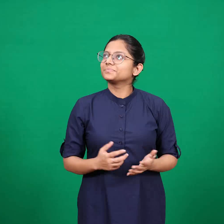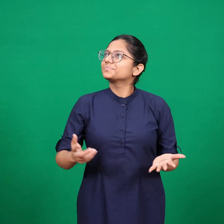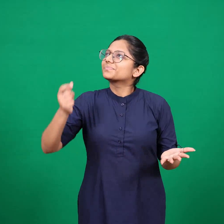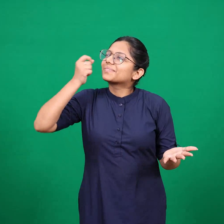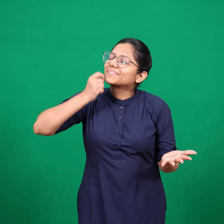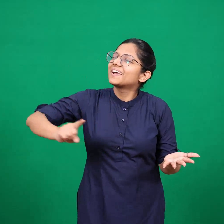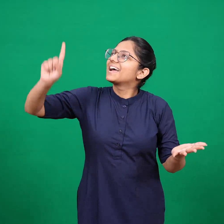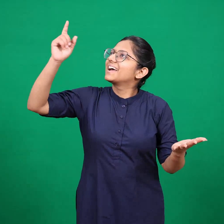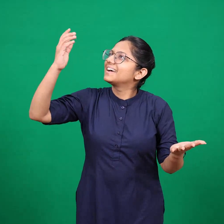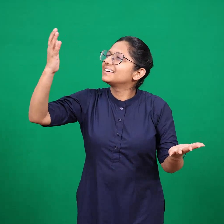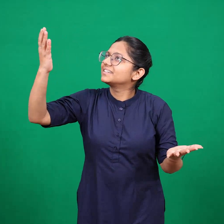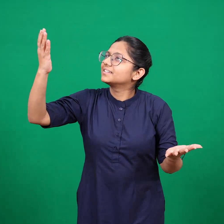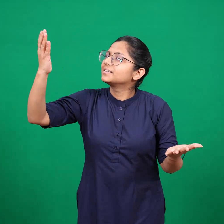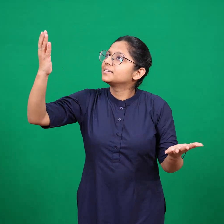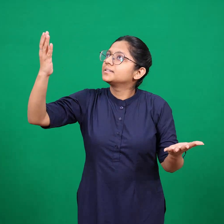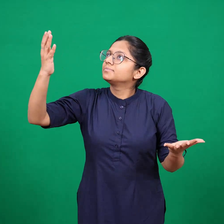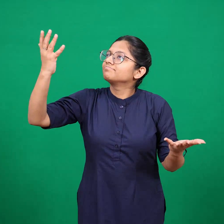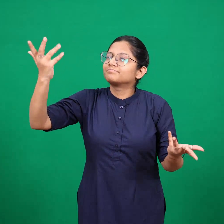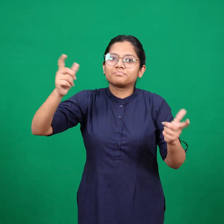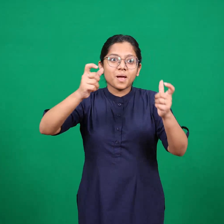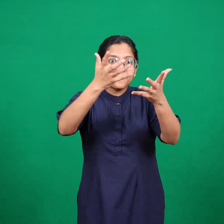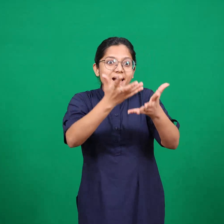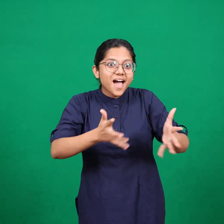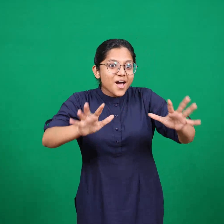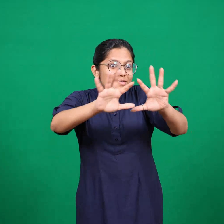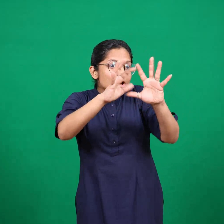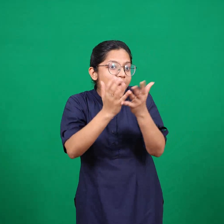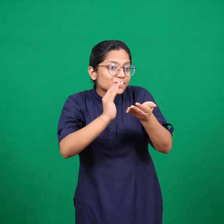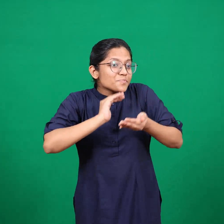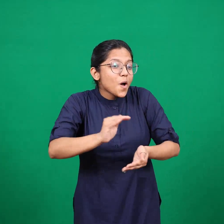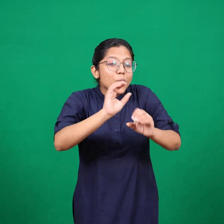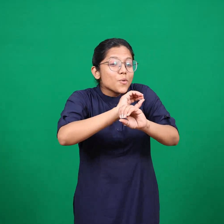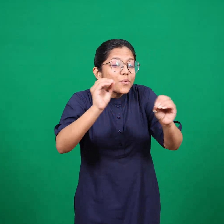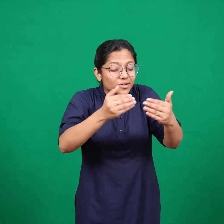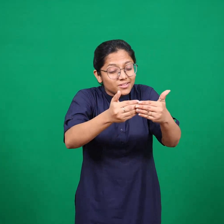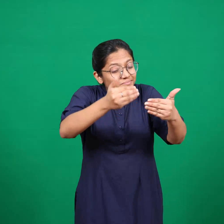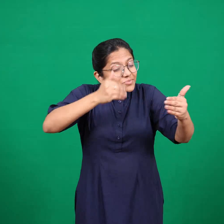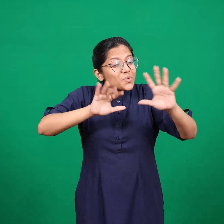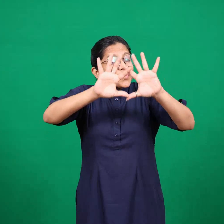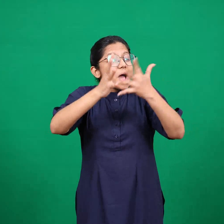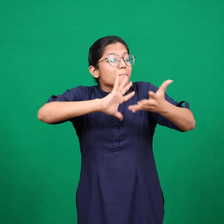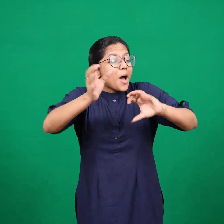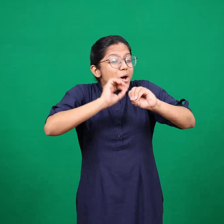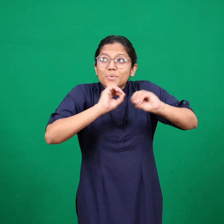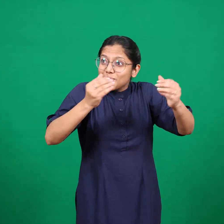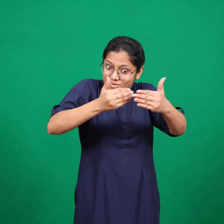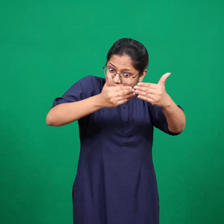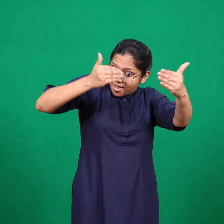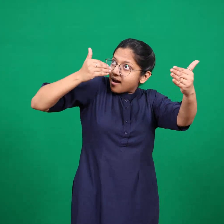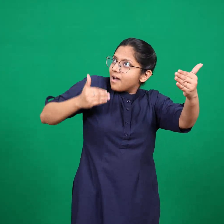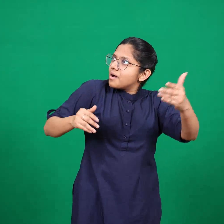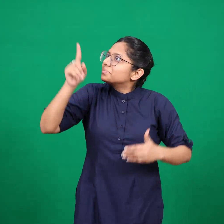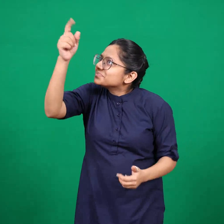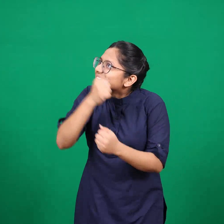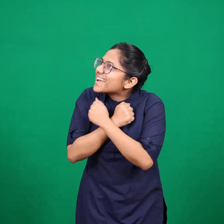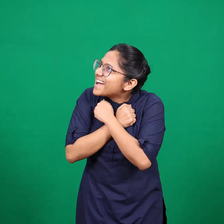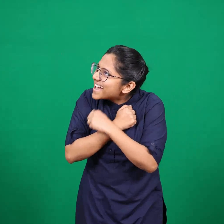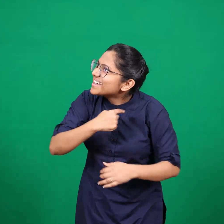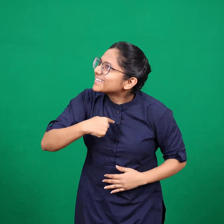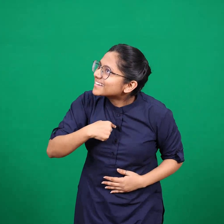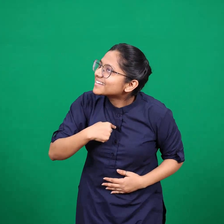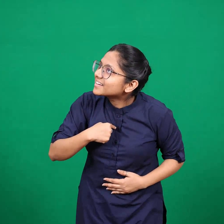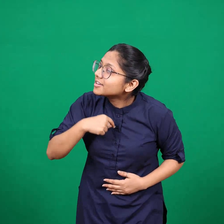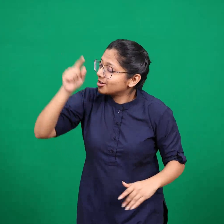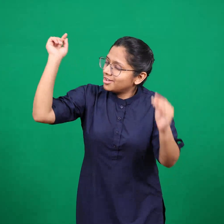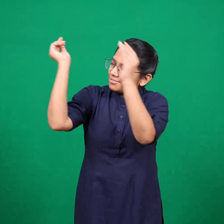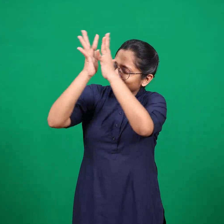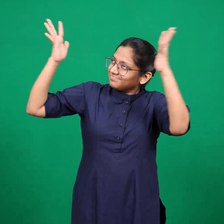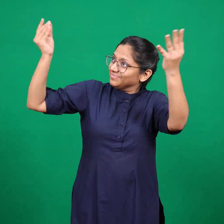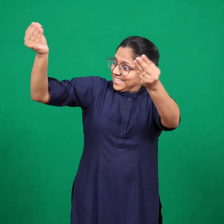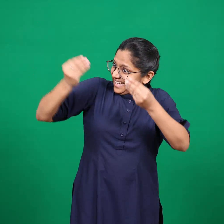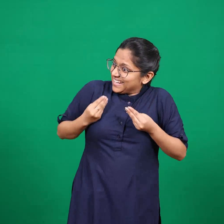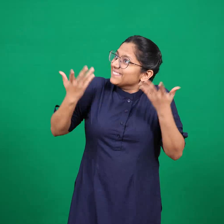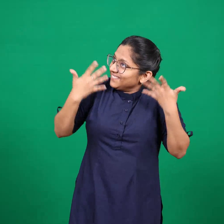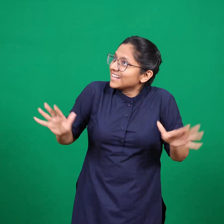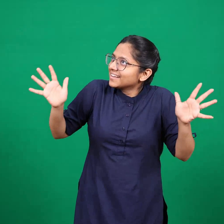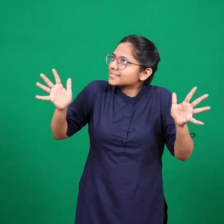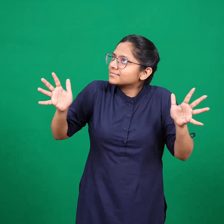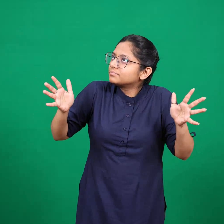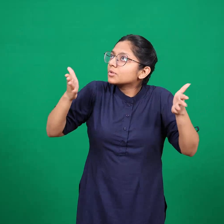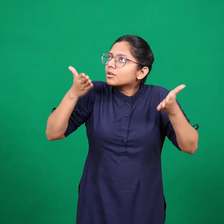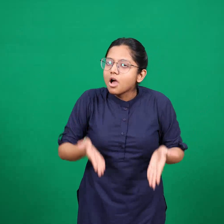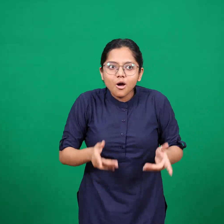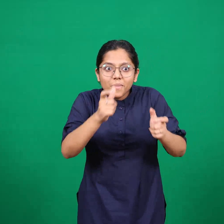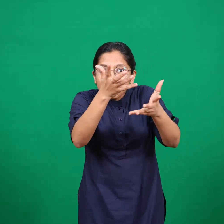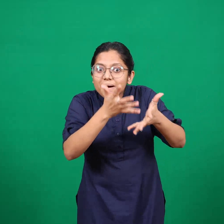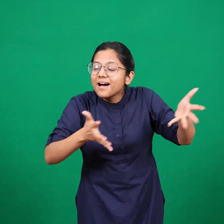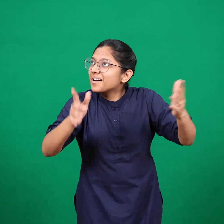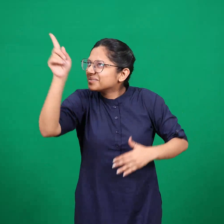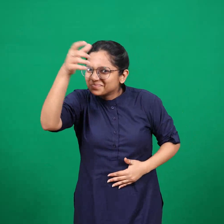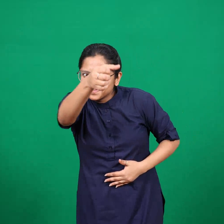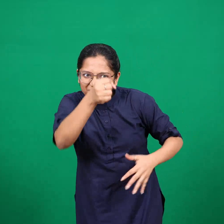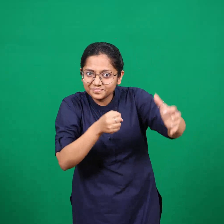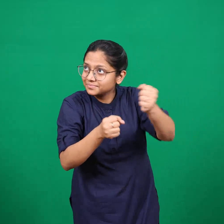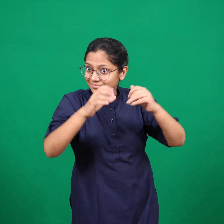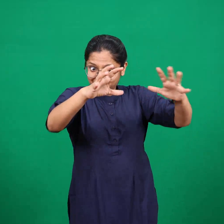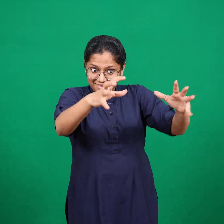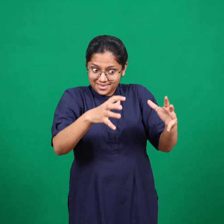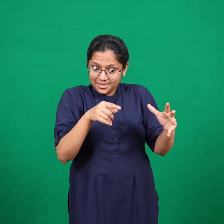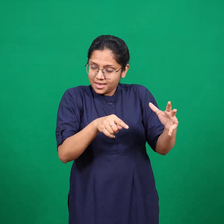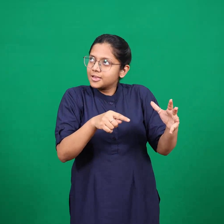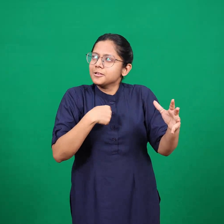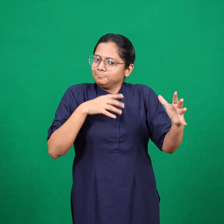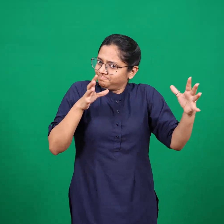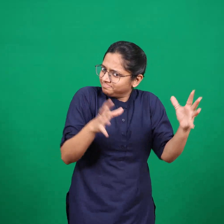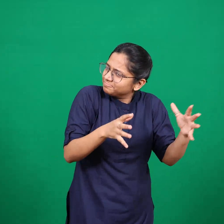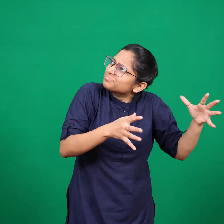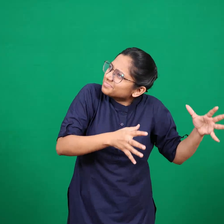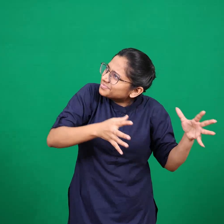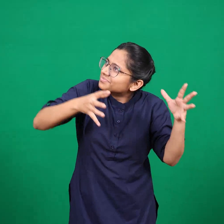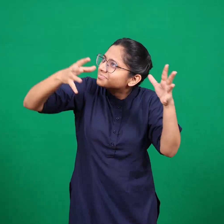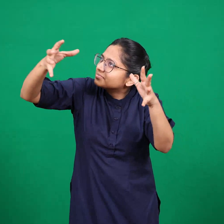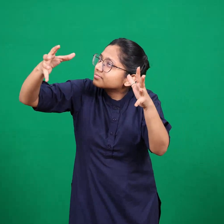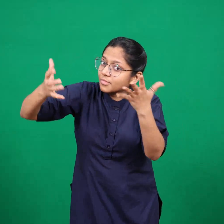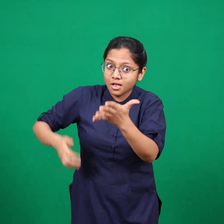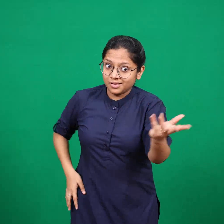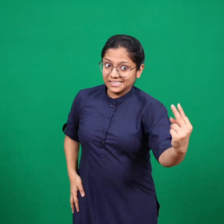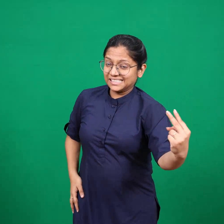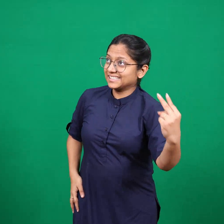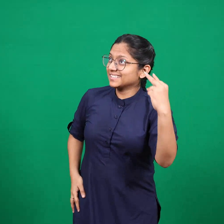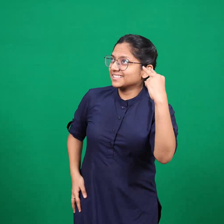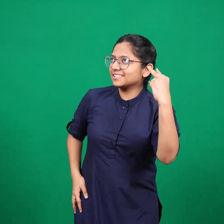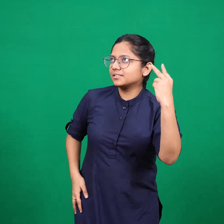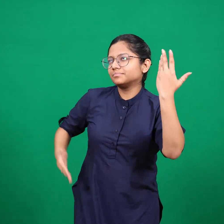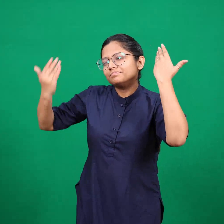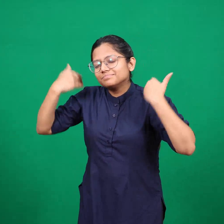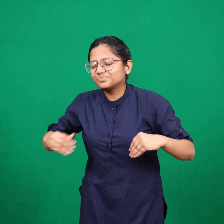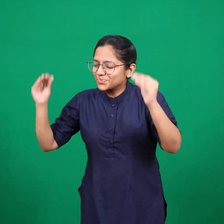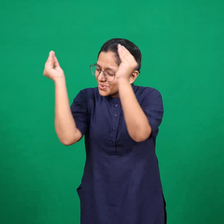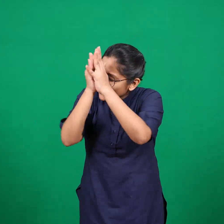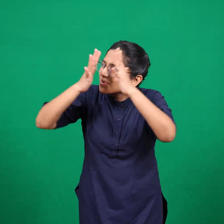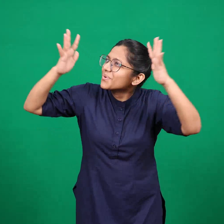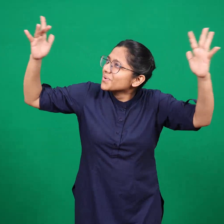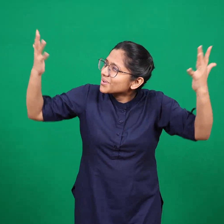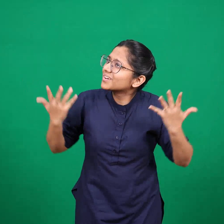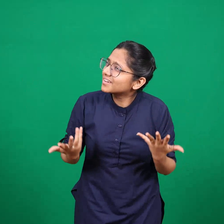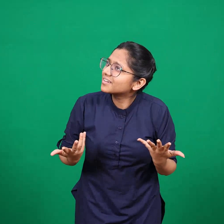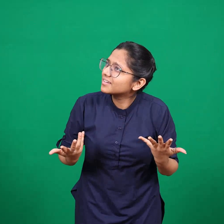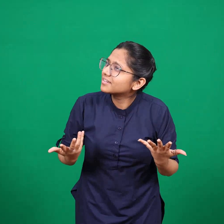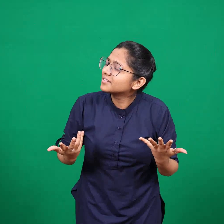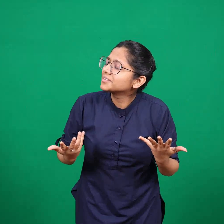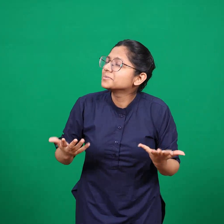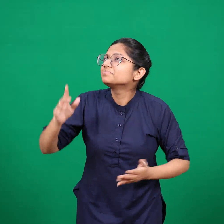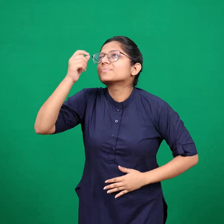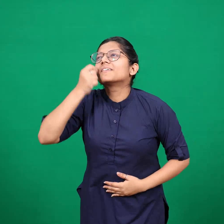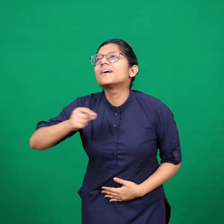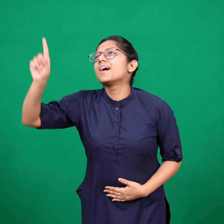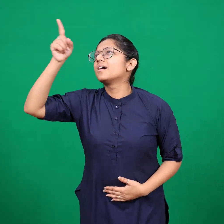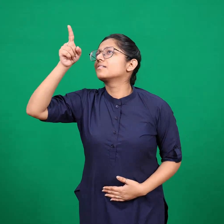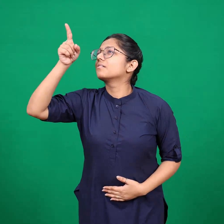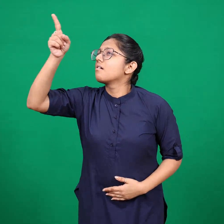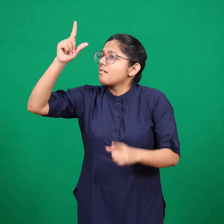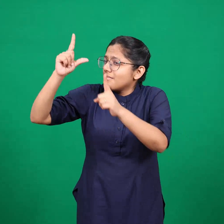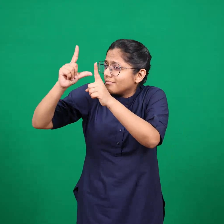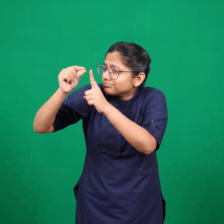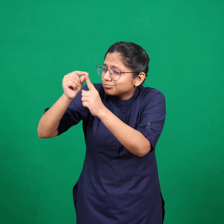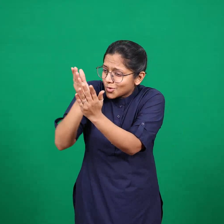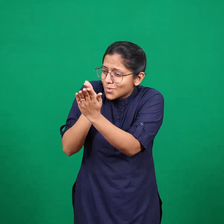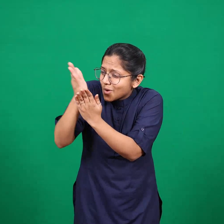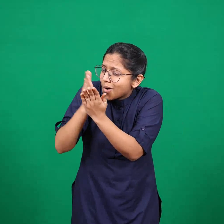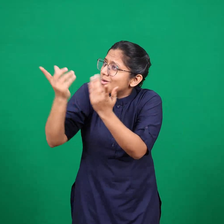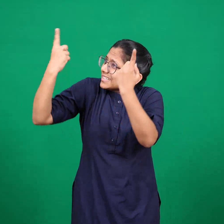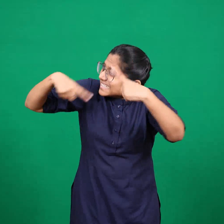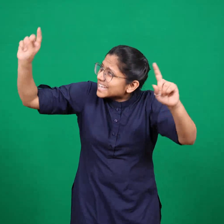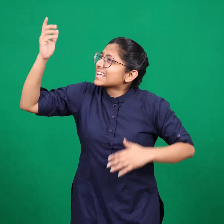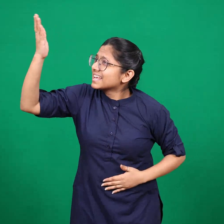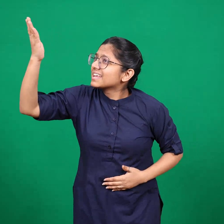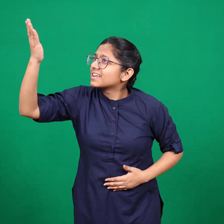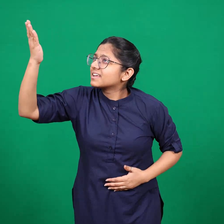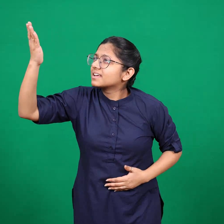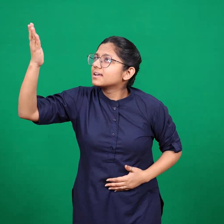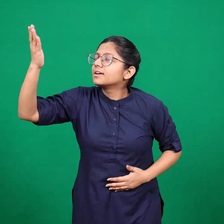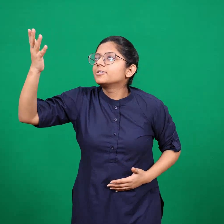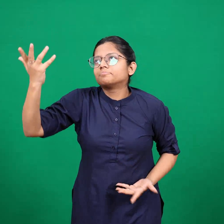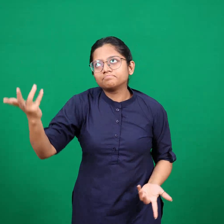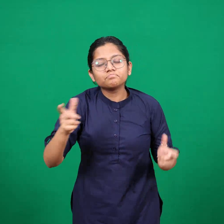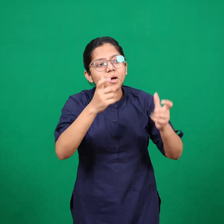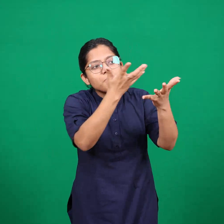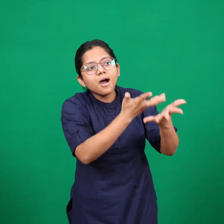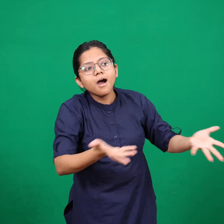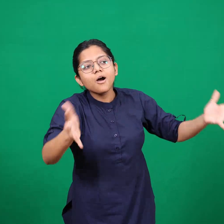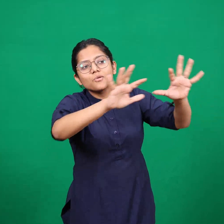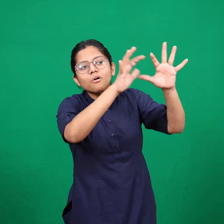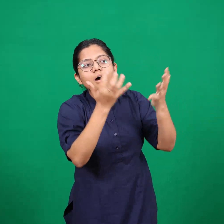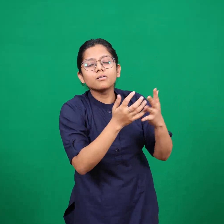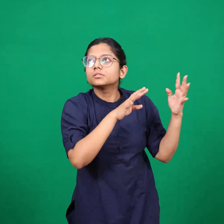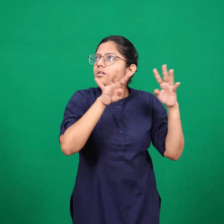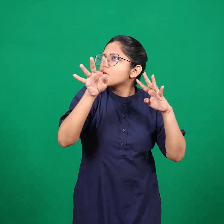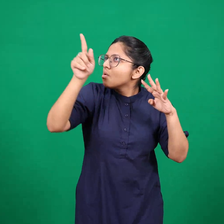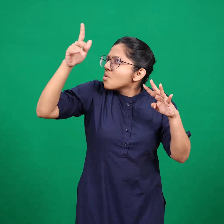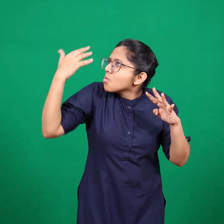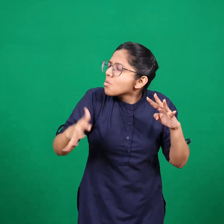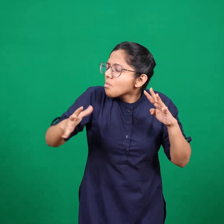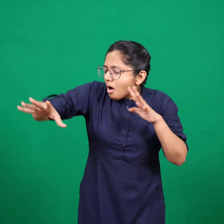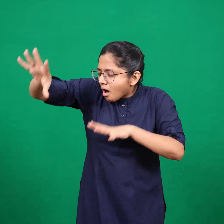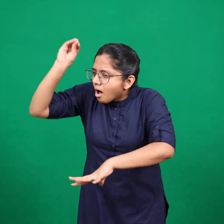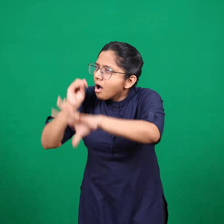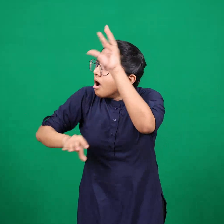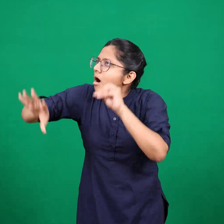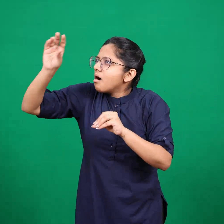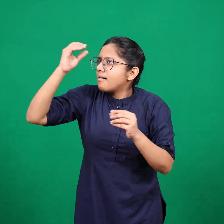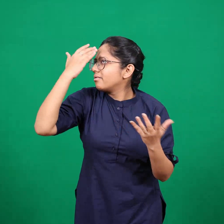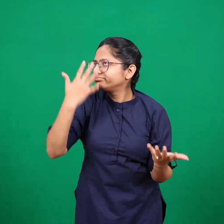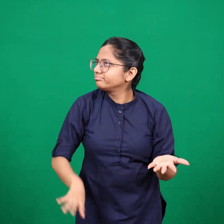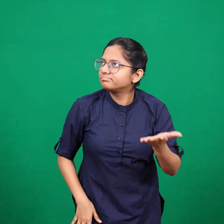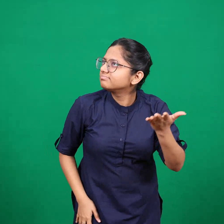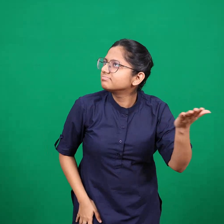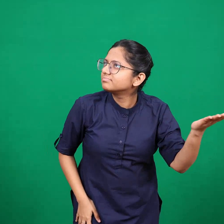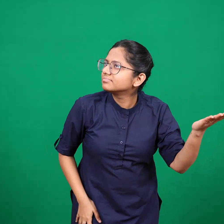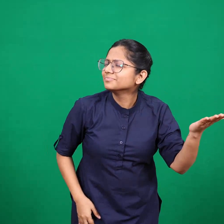Father, I want those You have given Me to be with Me where I am, that they may see the glory You gave Me because You loved Me before the foundation of the world.